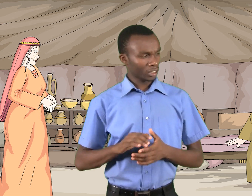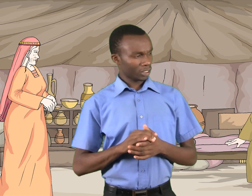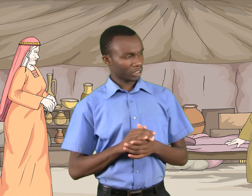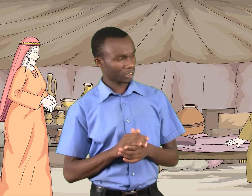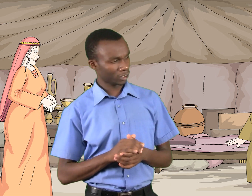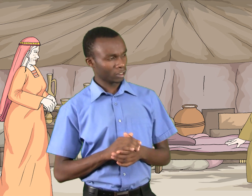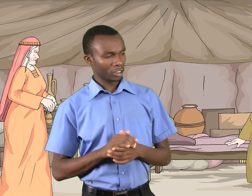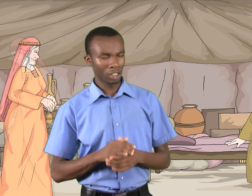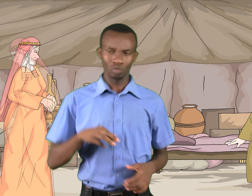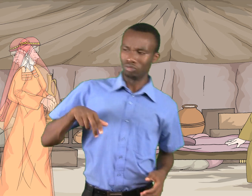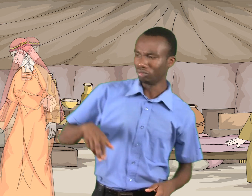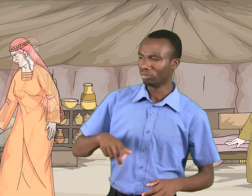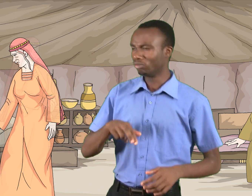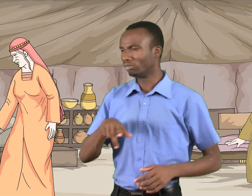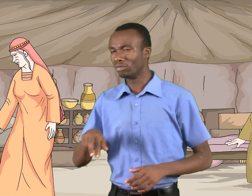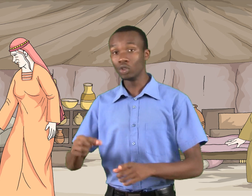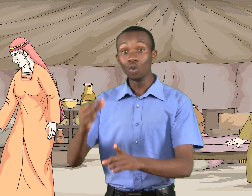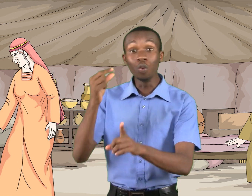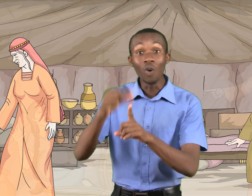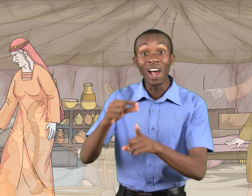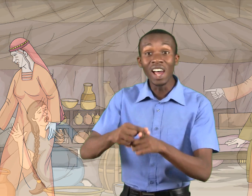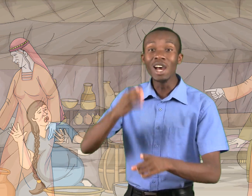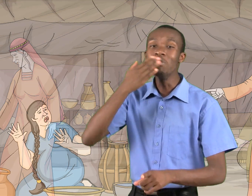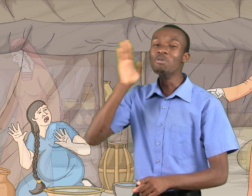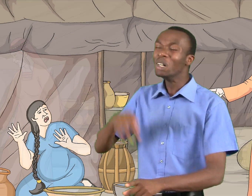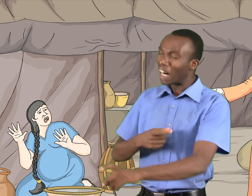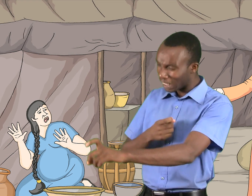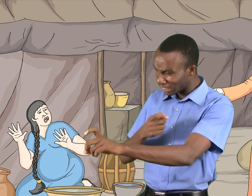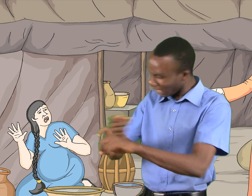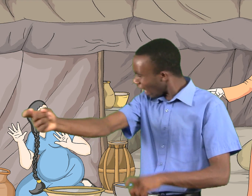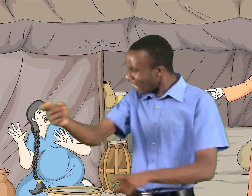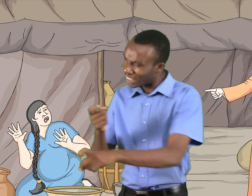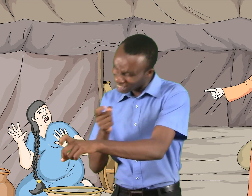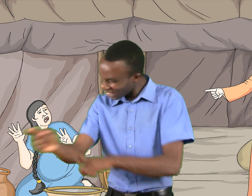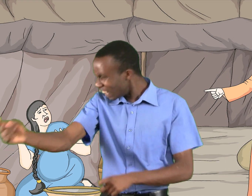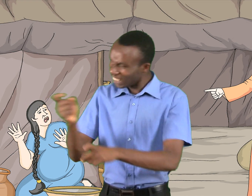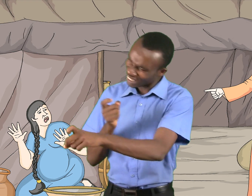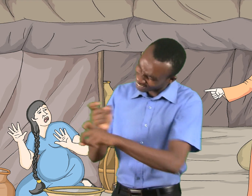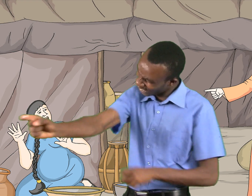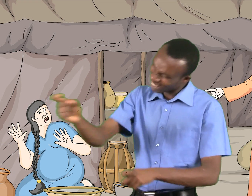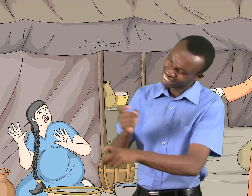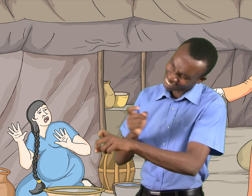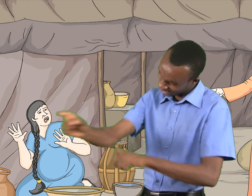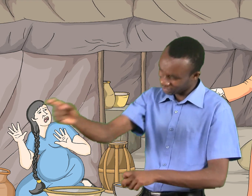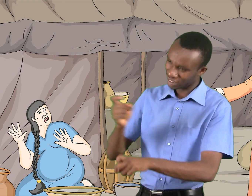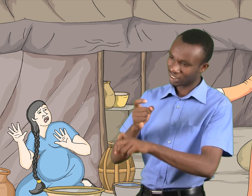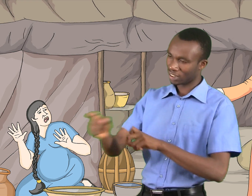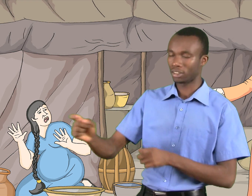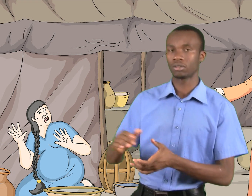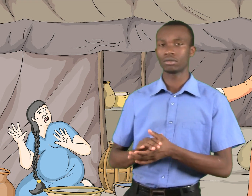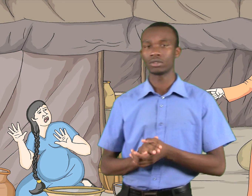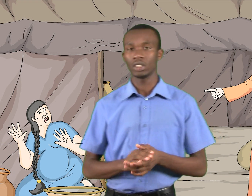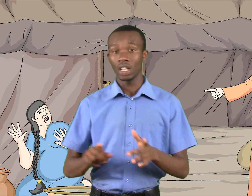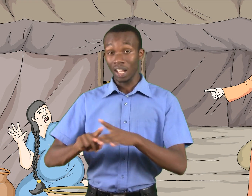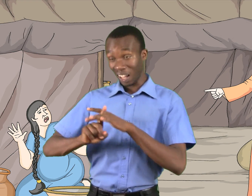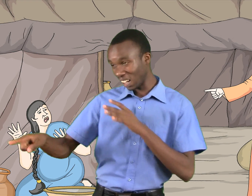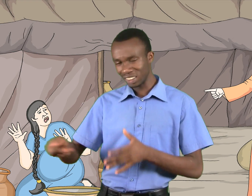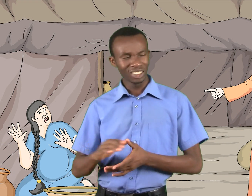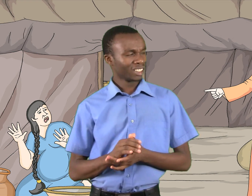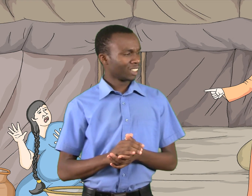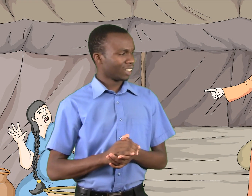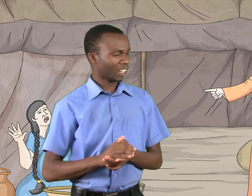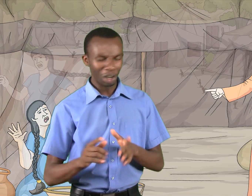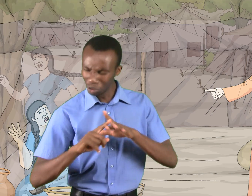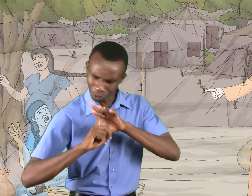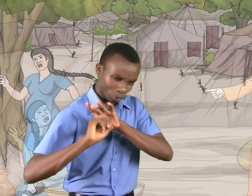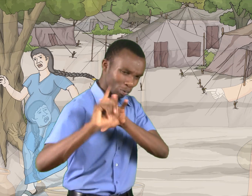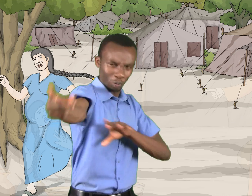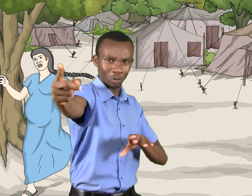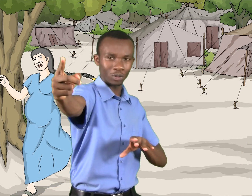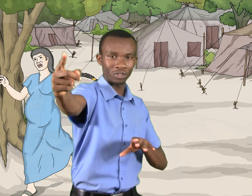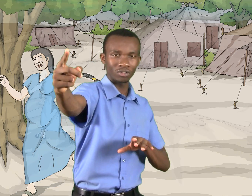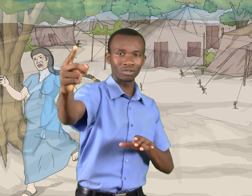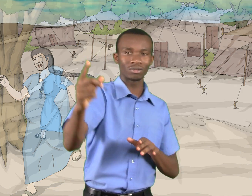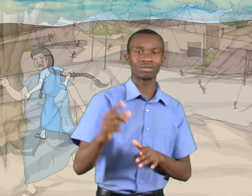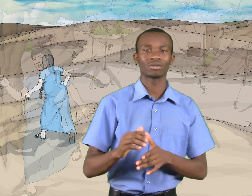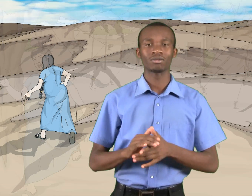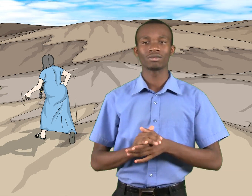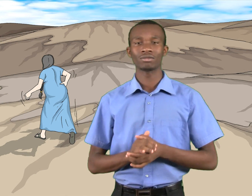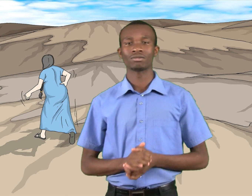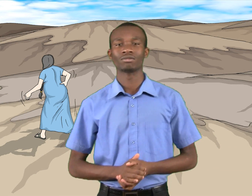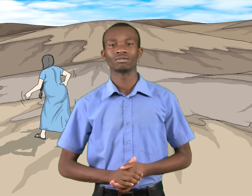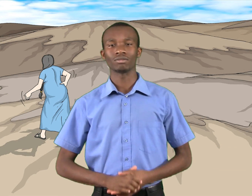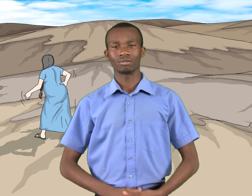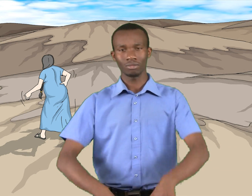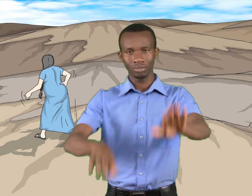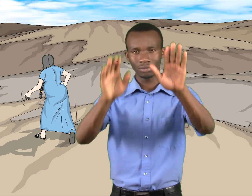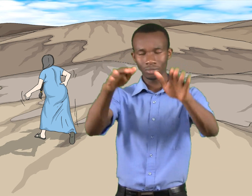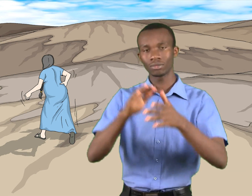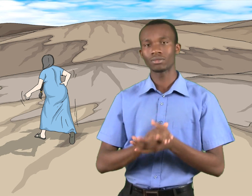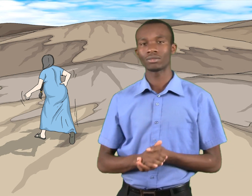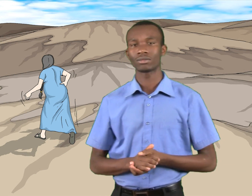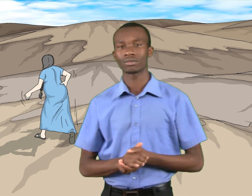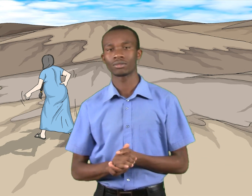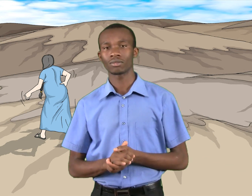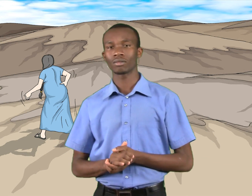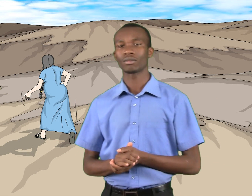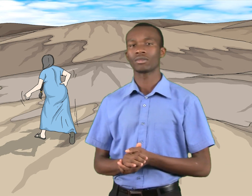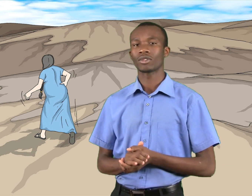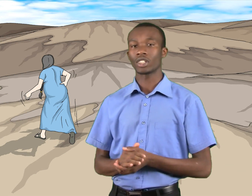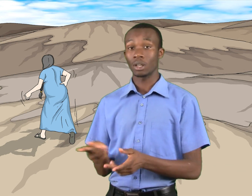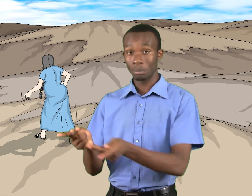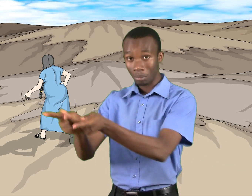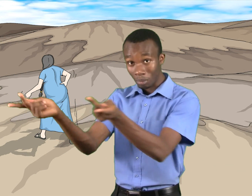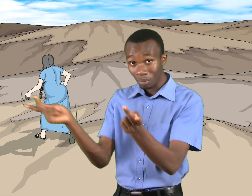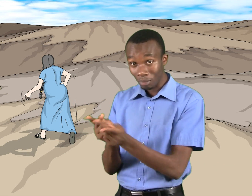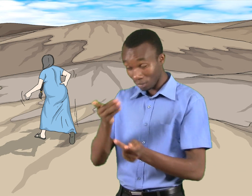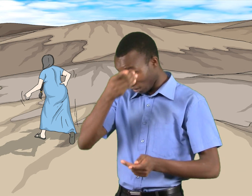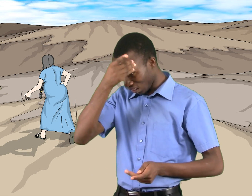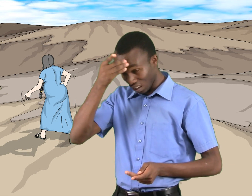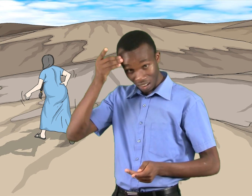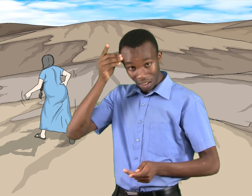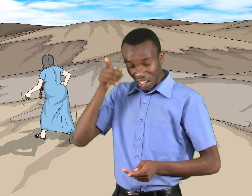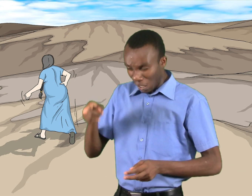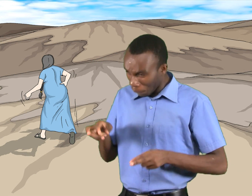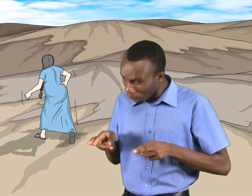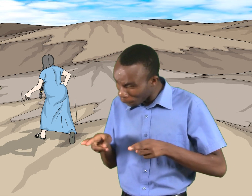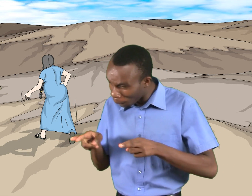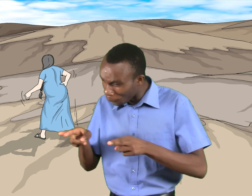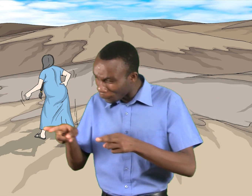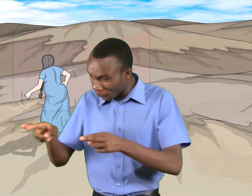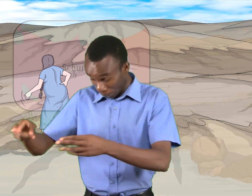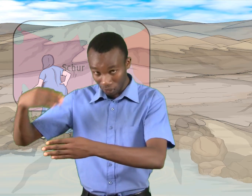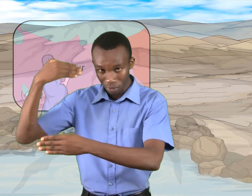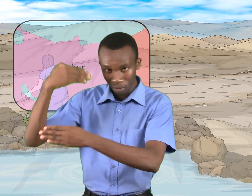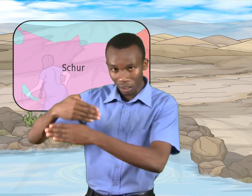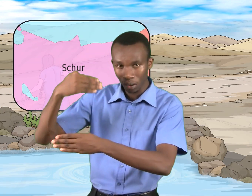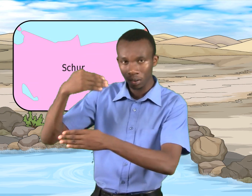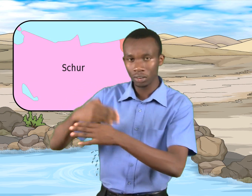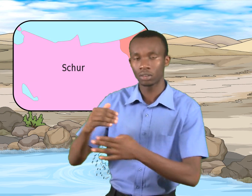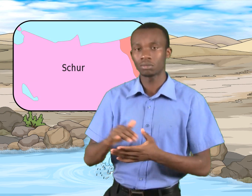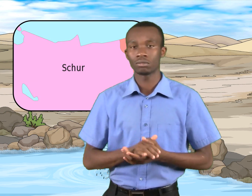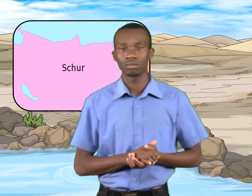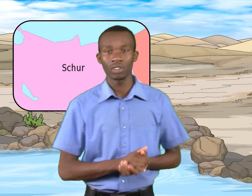Then Sarai treated Hagar so harshly that she fled from her.